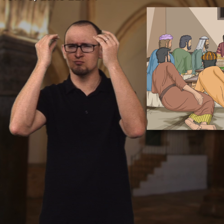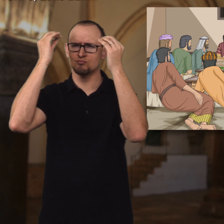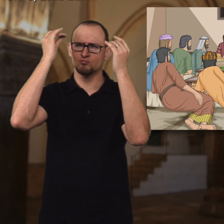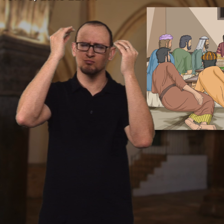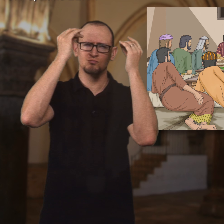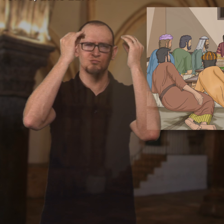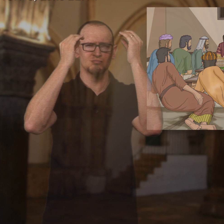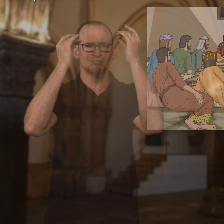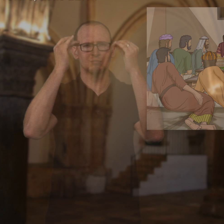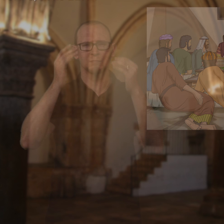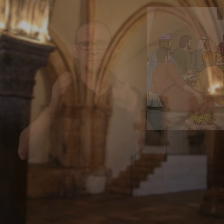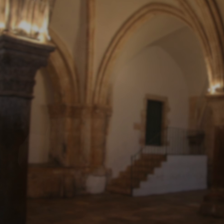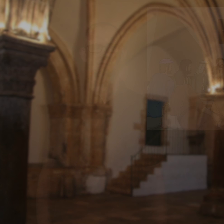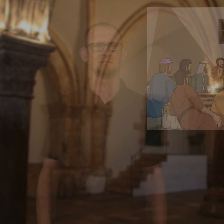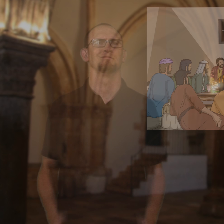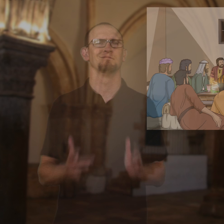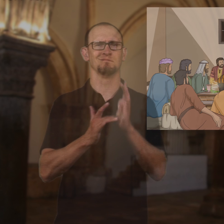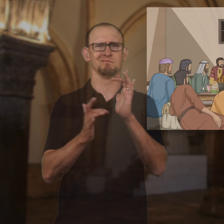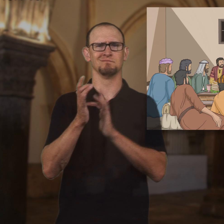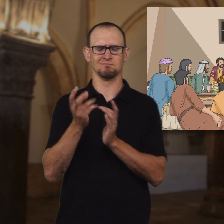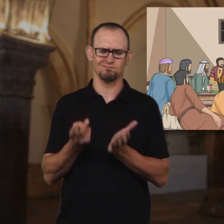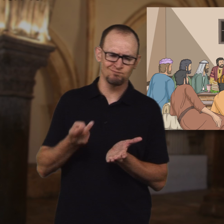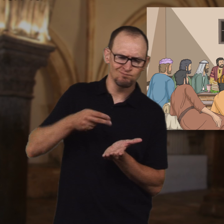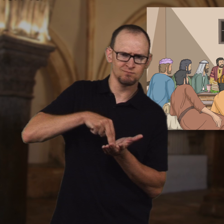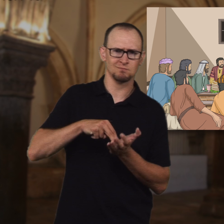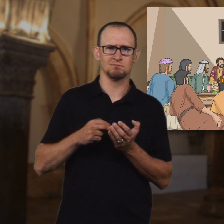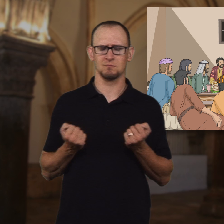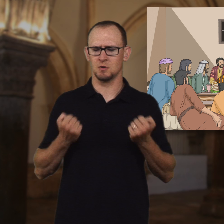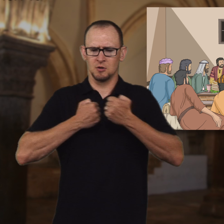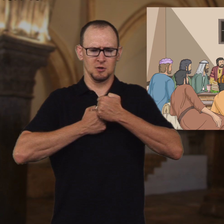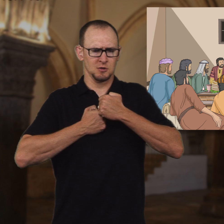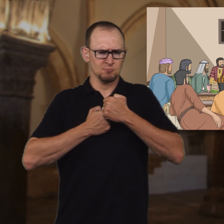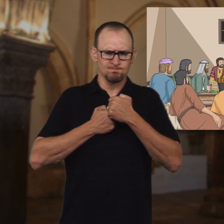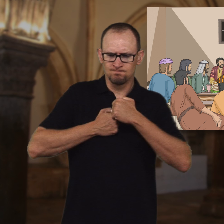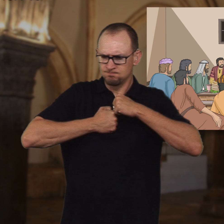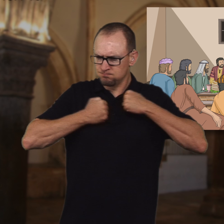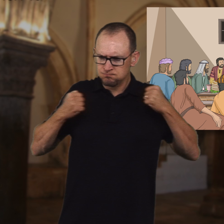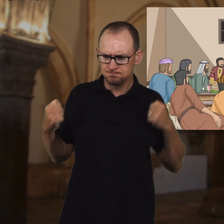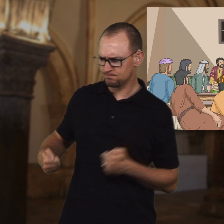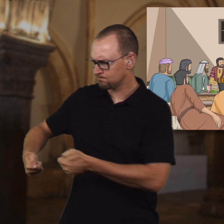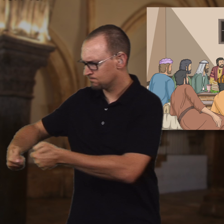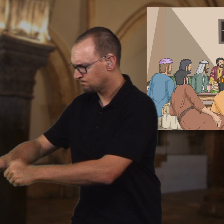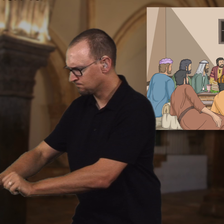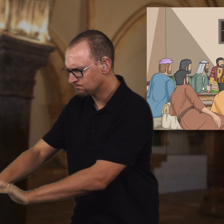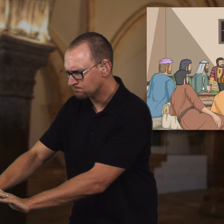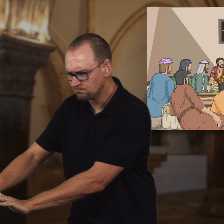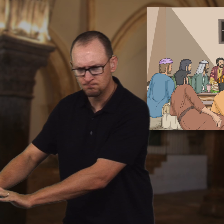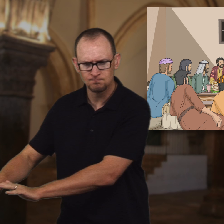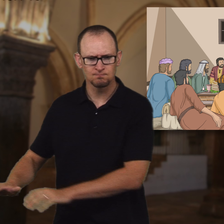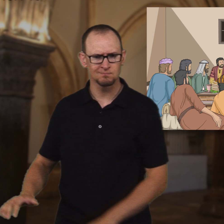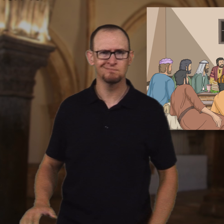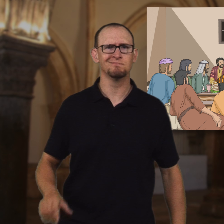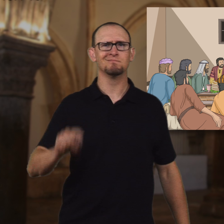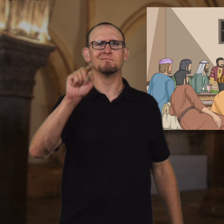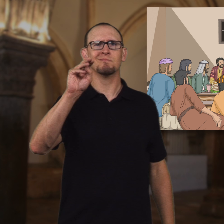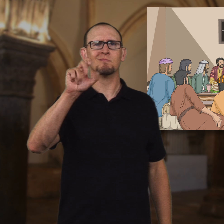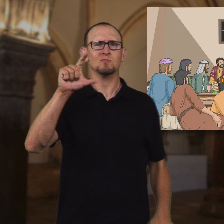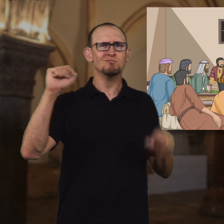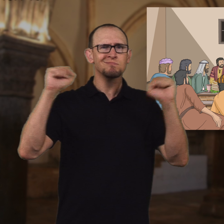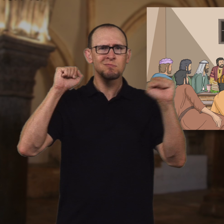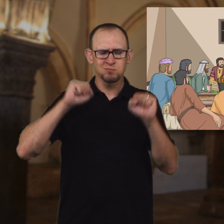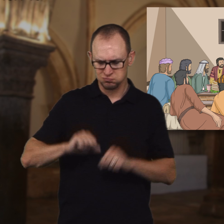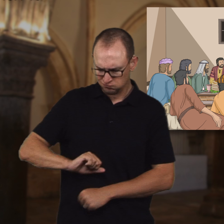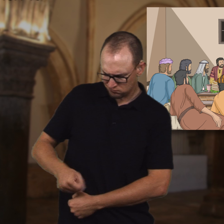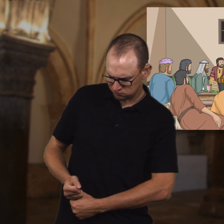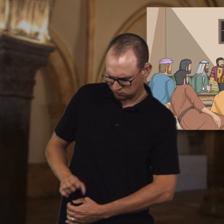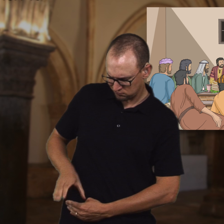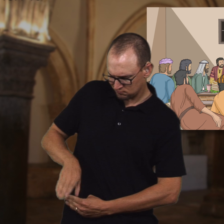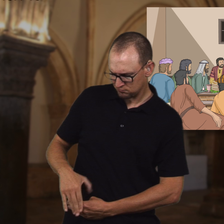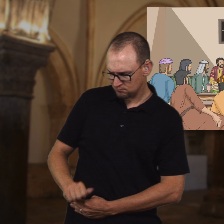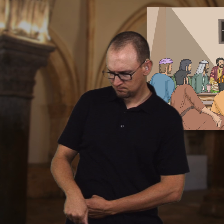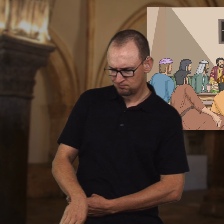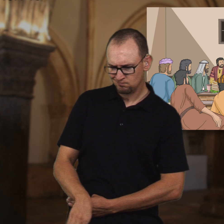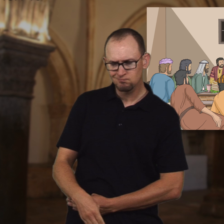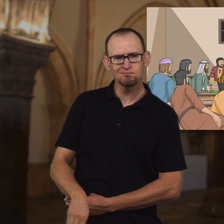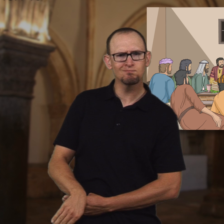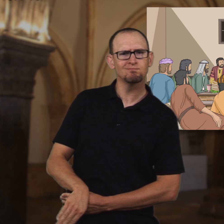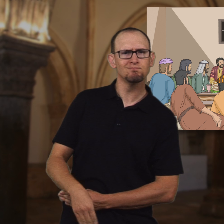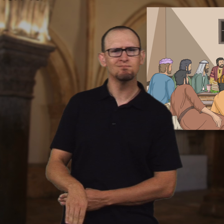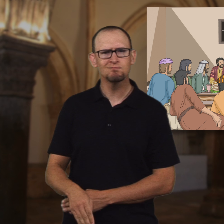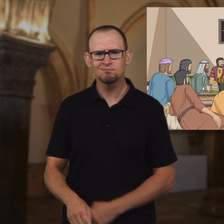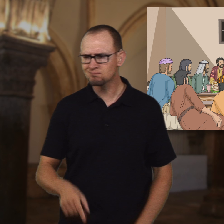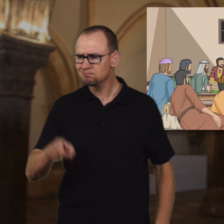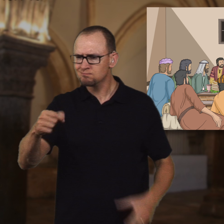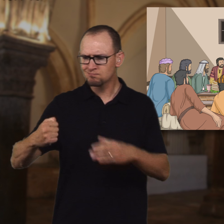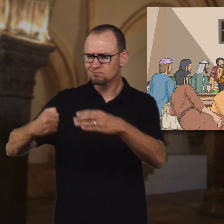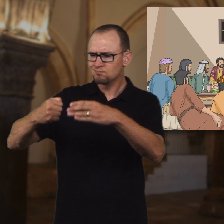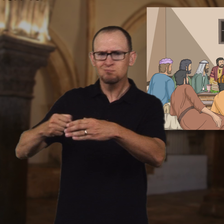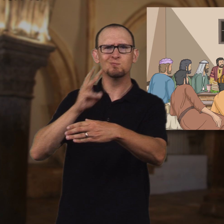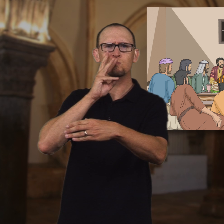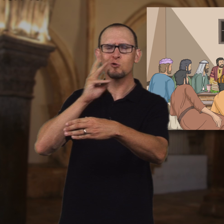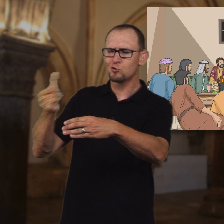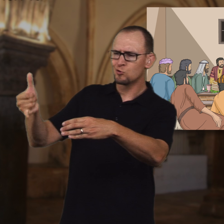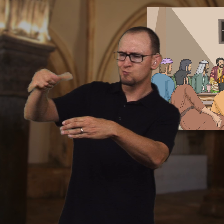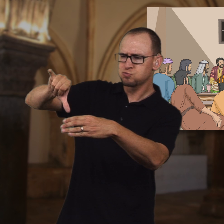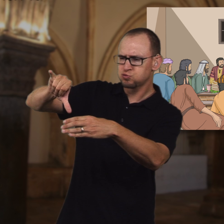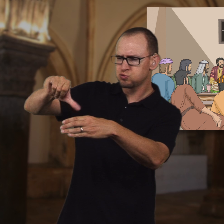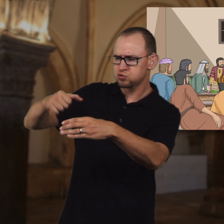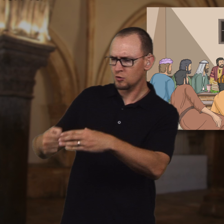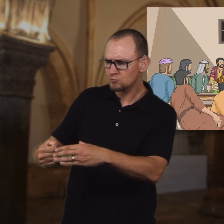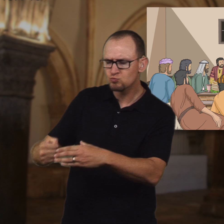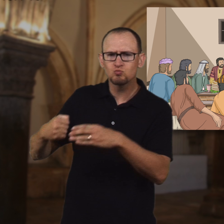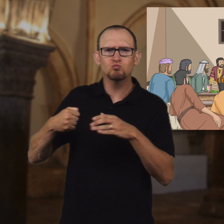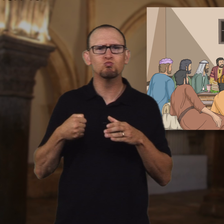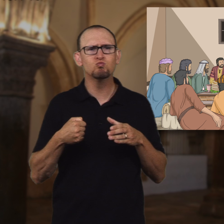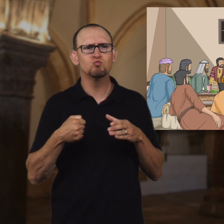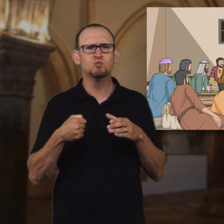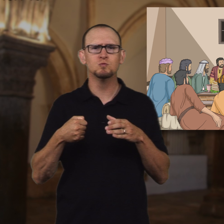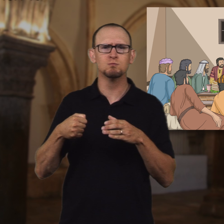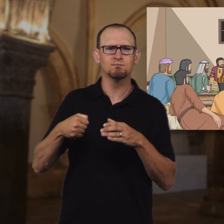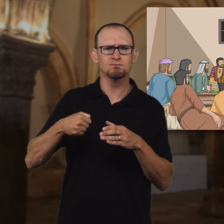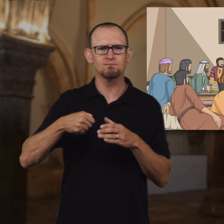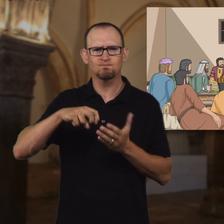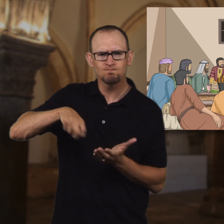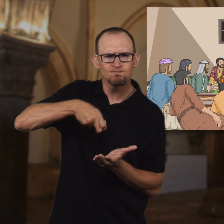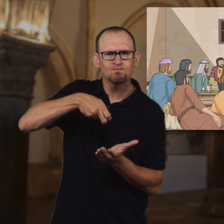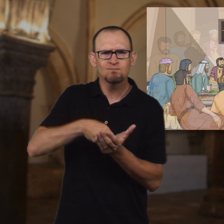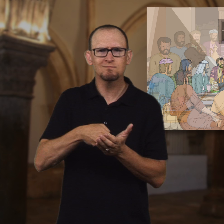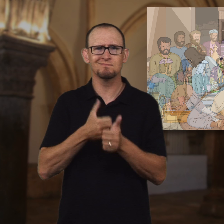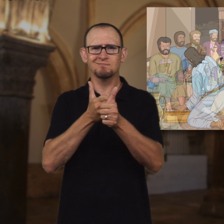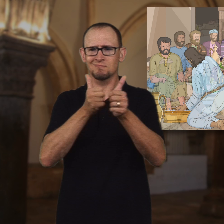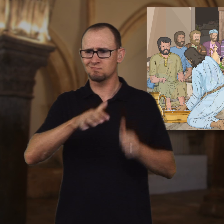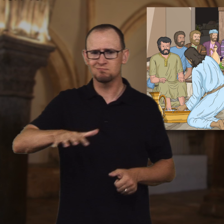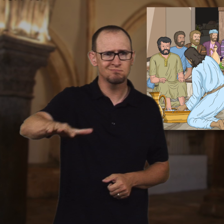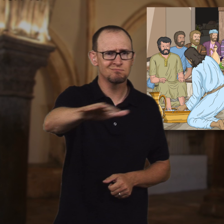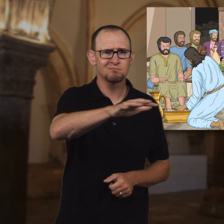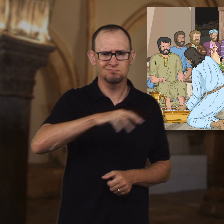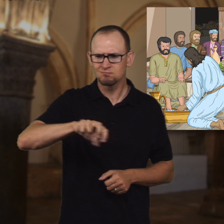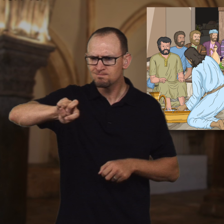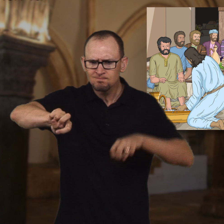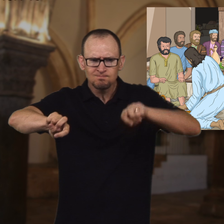So He got up from the supper, laid aside His outer garments, and wrapped a towel around His waist.